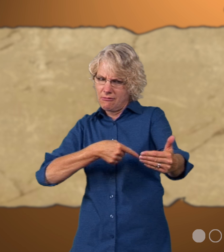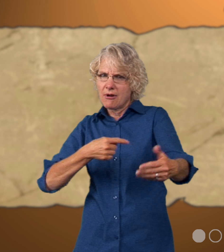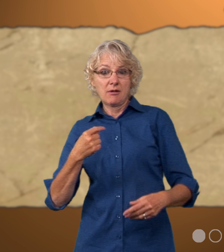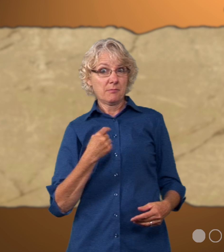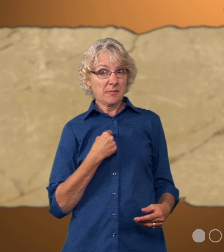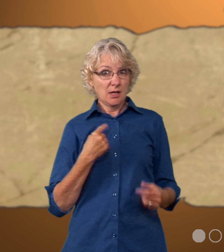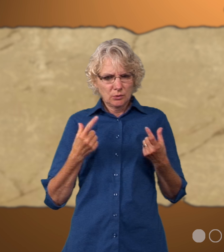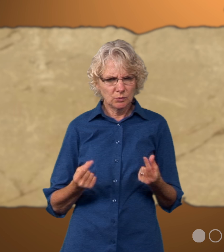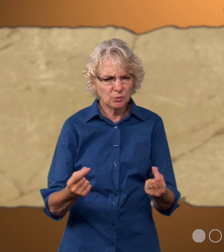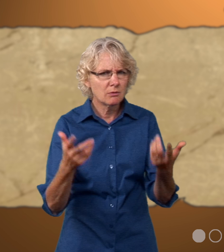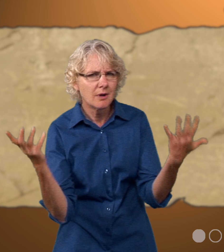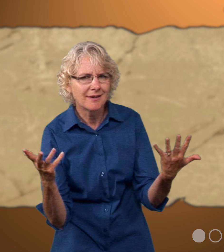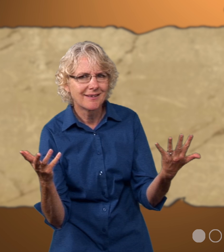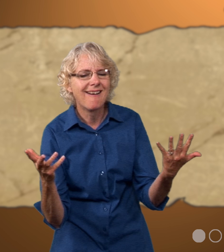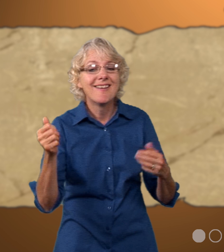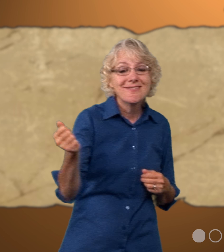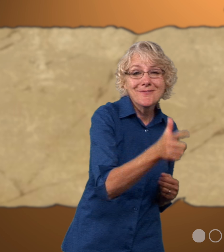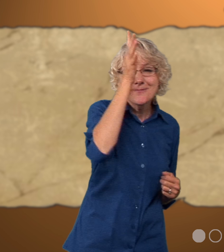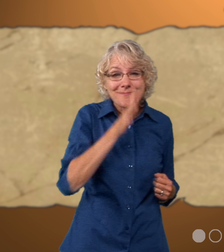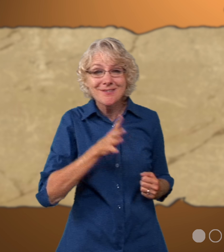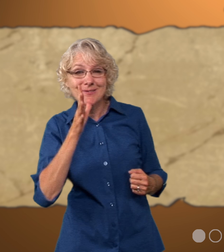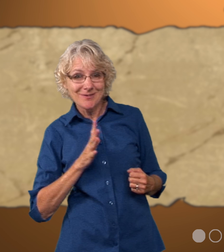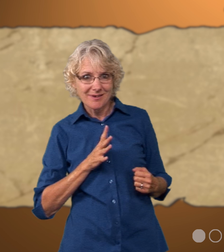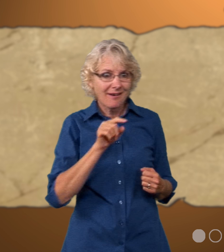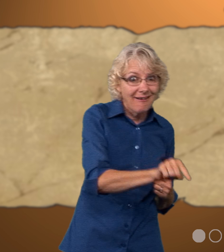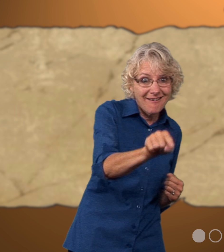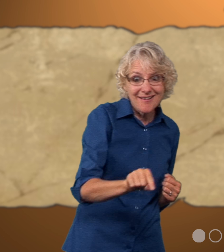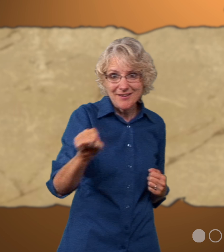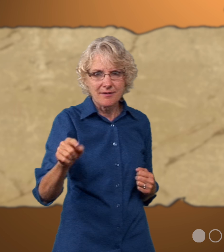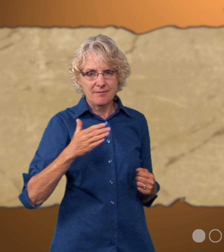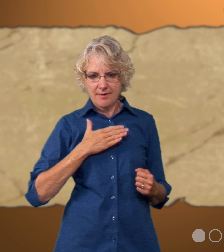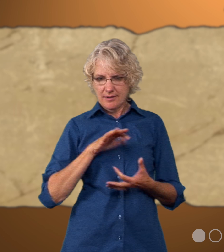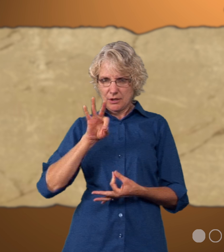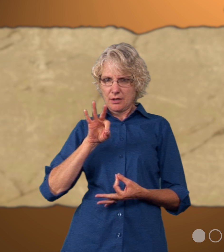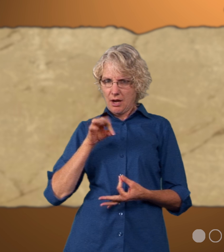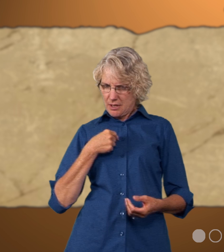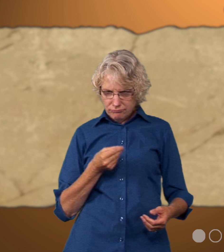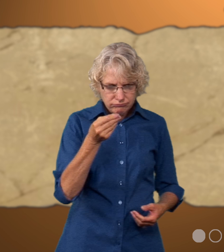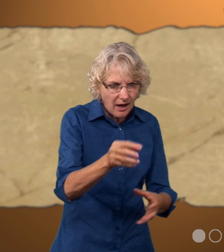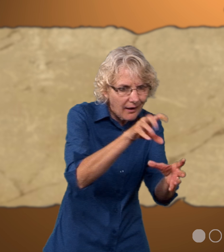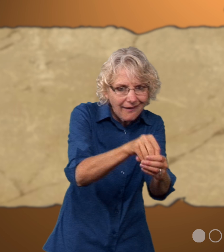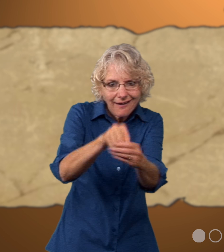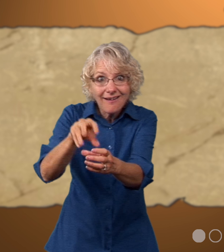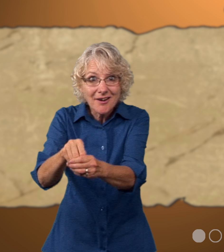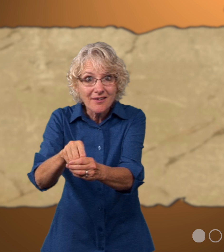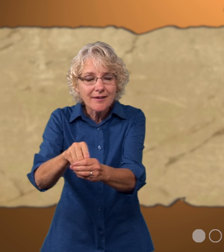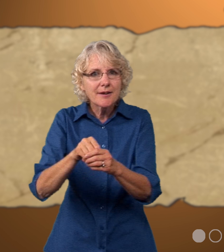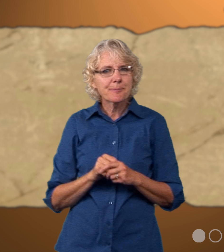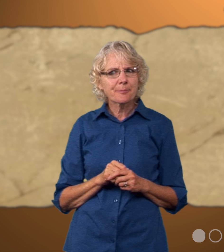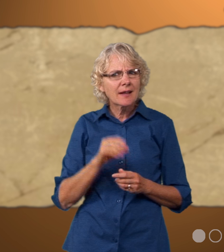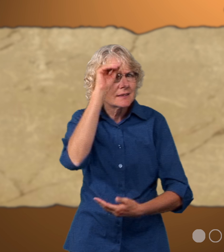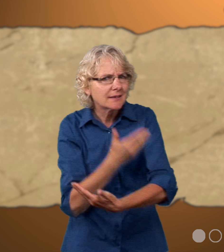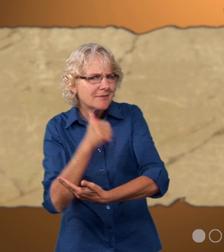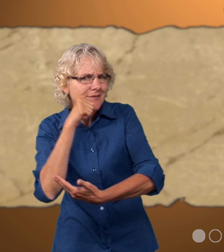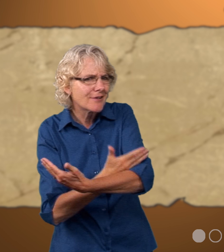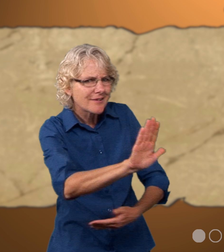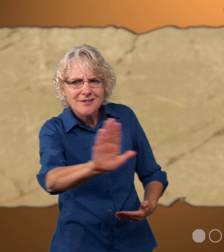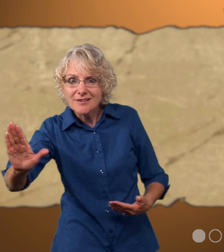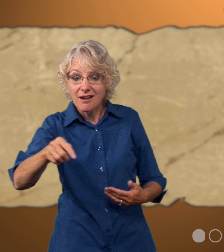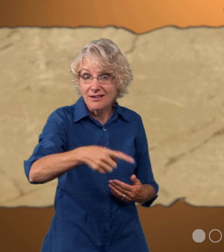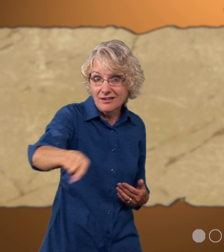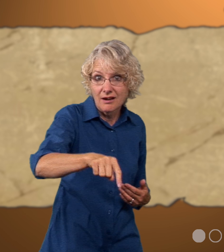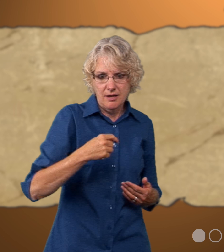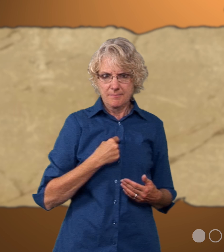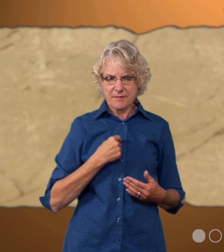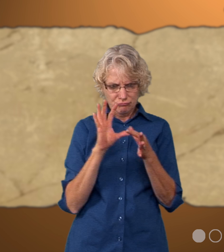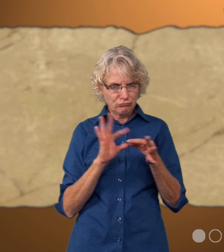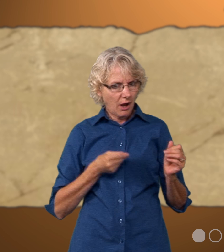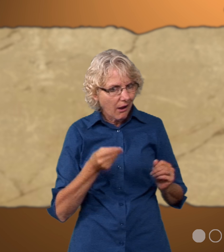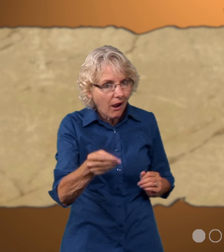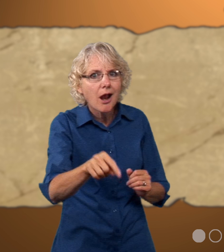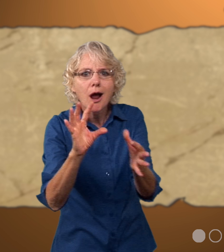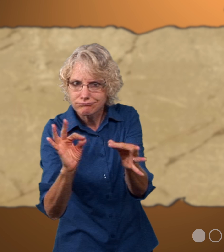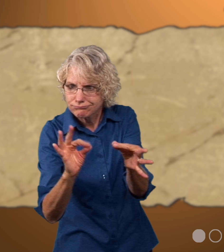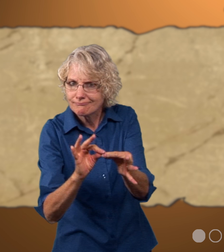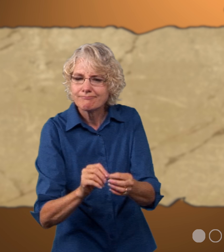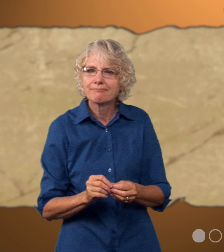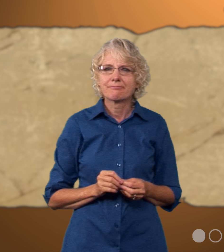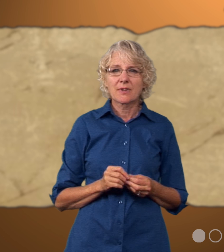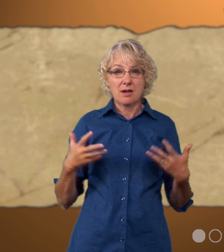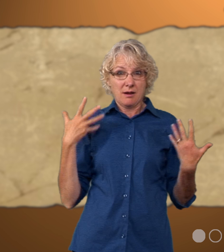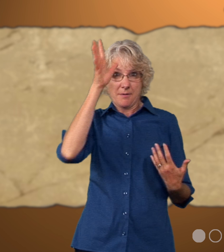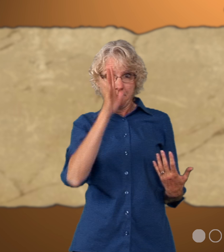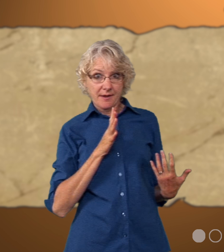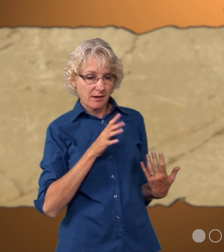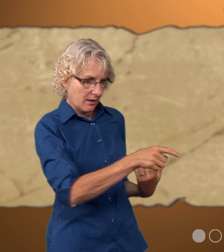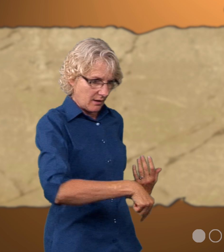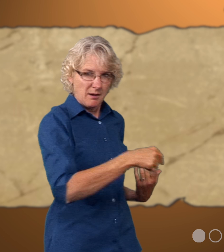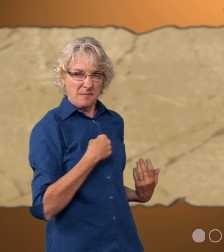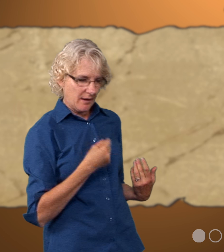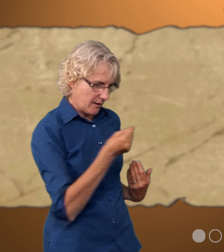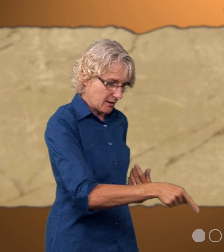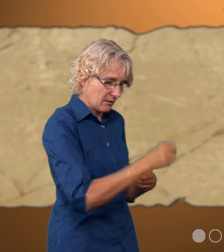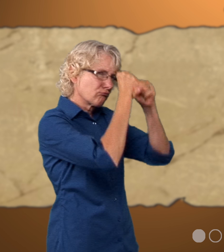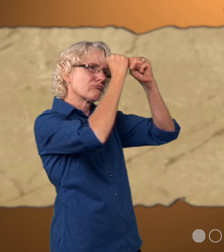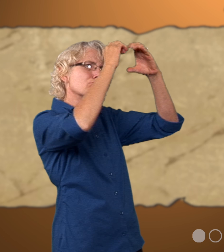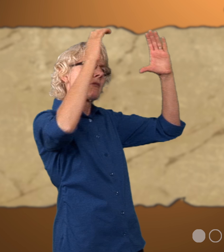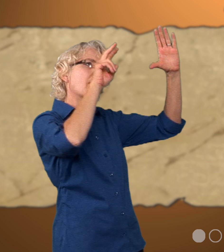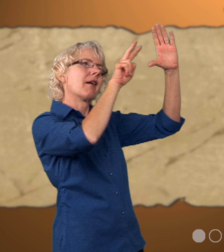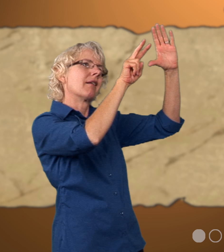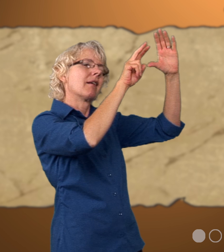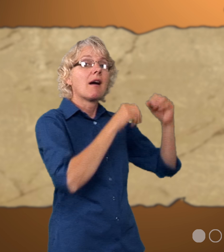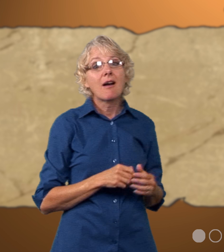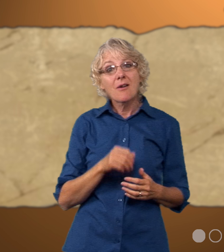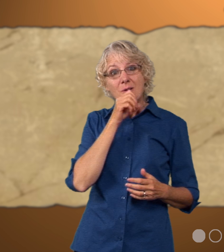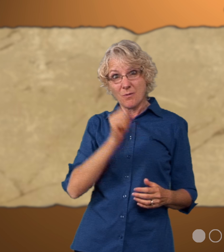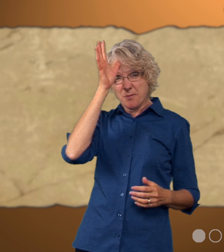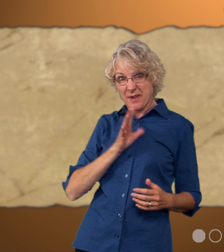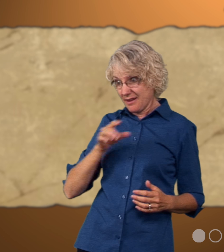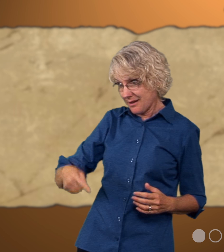Your sons and daughters will prophesy, your young men will see visions, your old men will dream dreams.